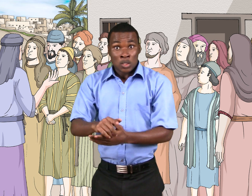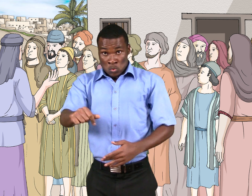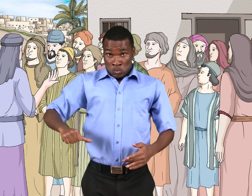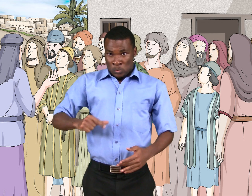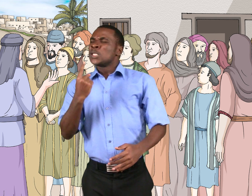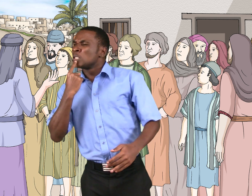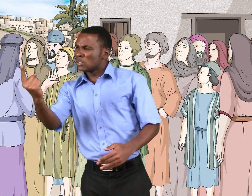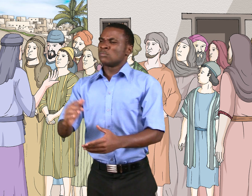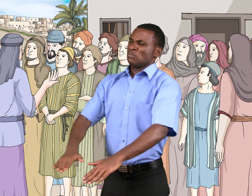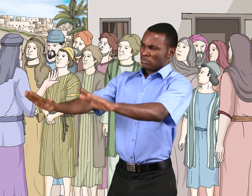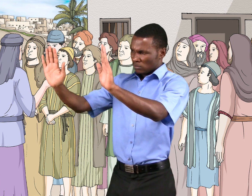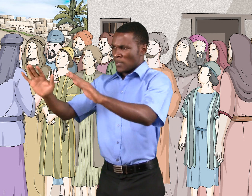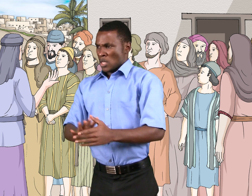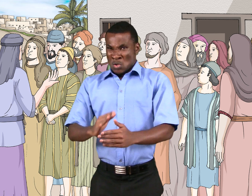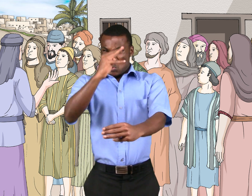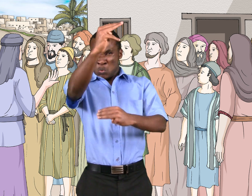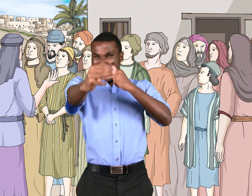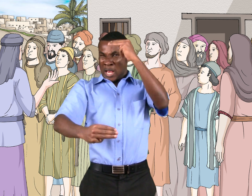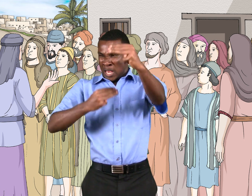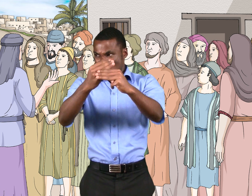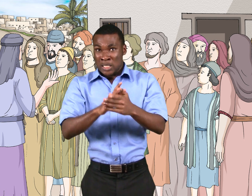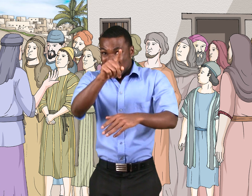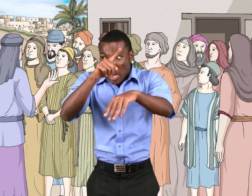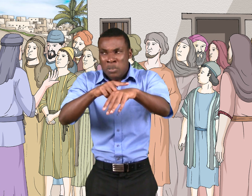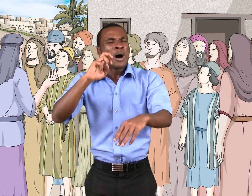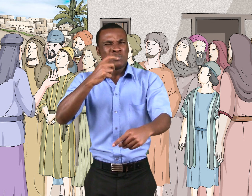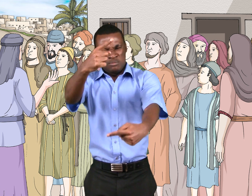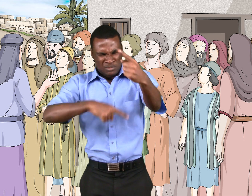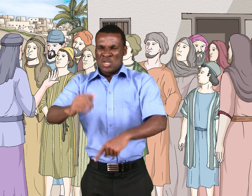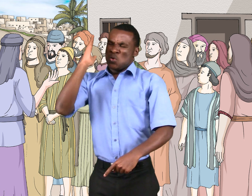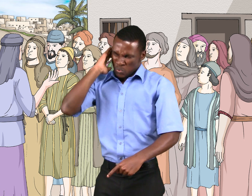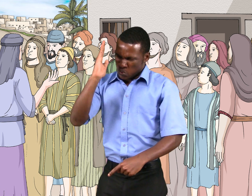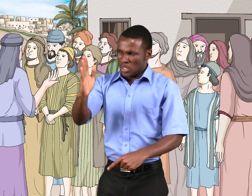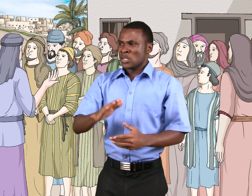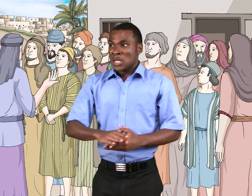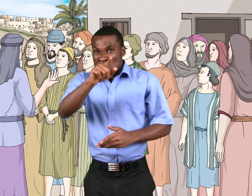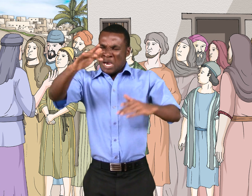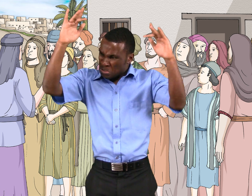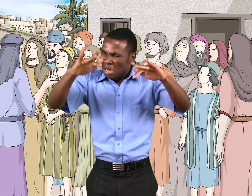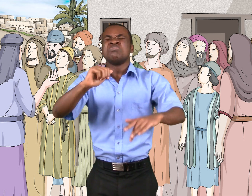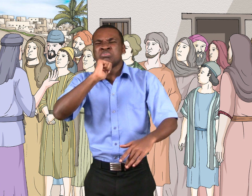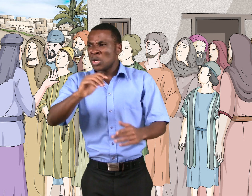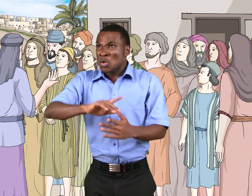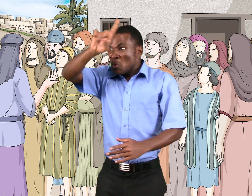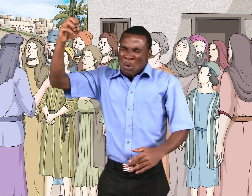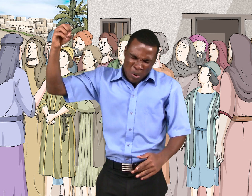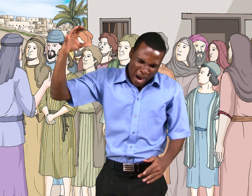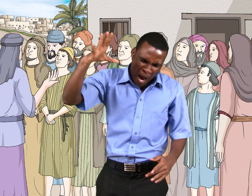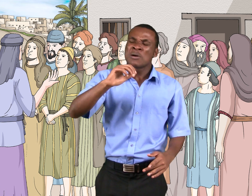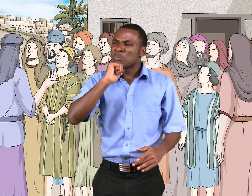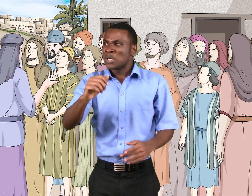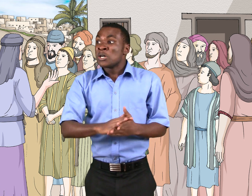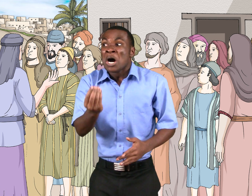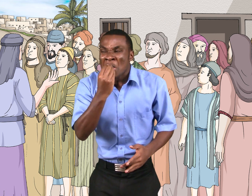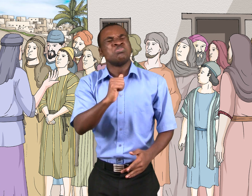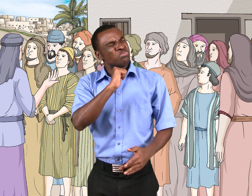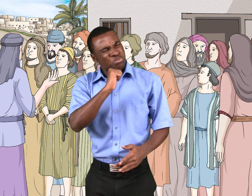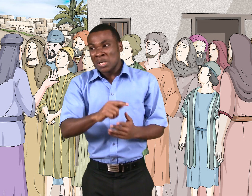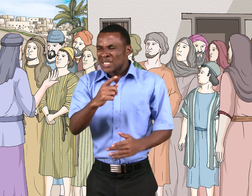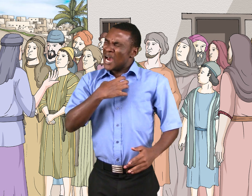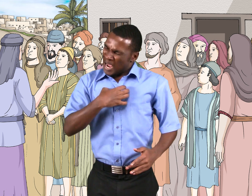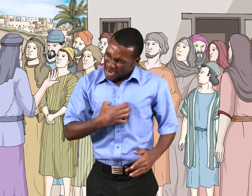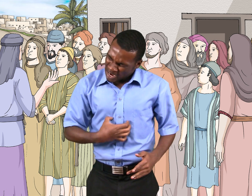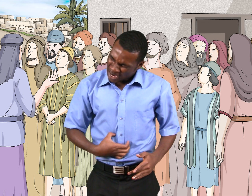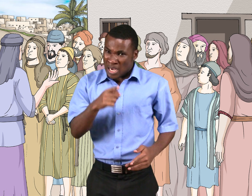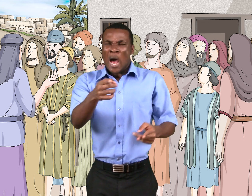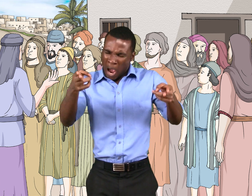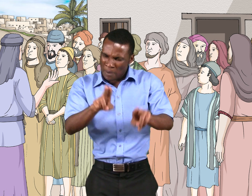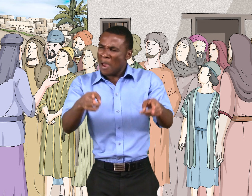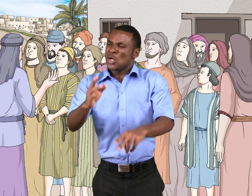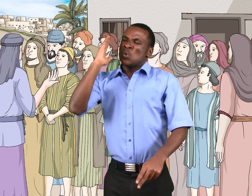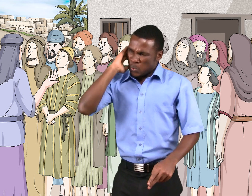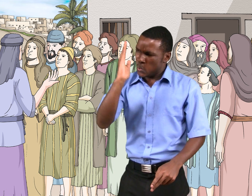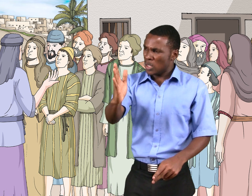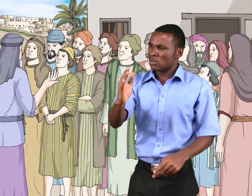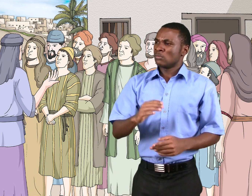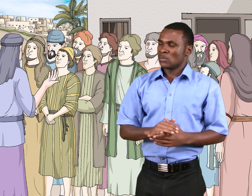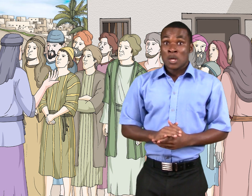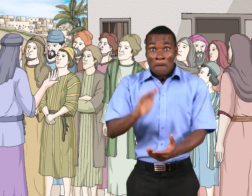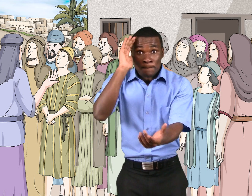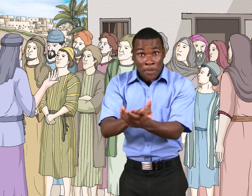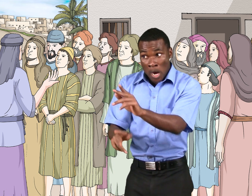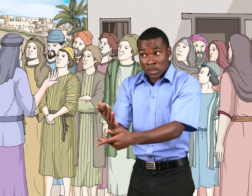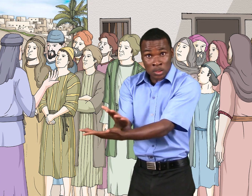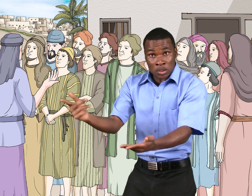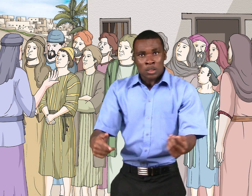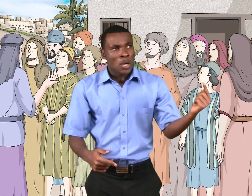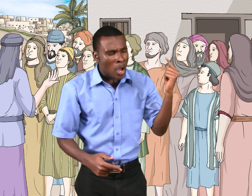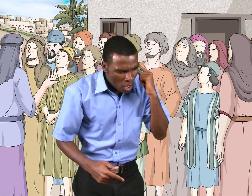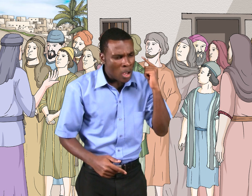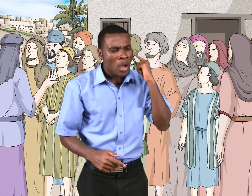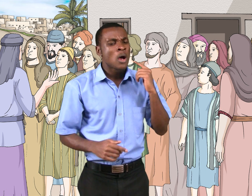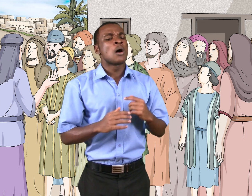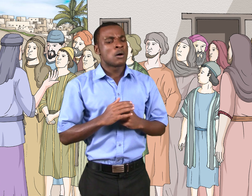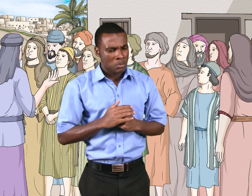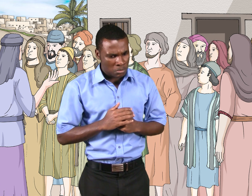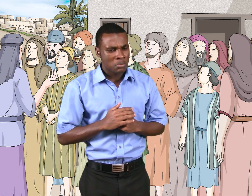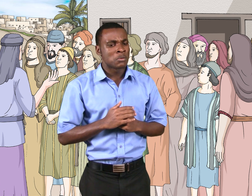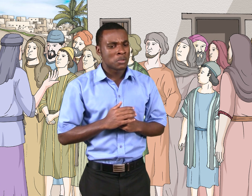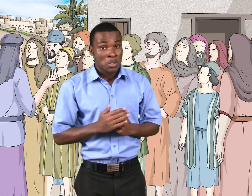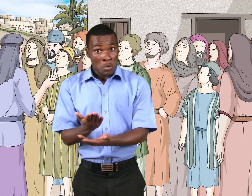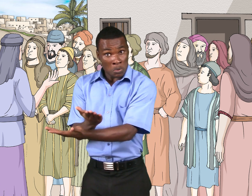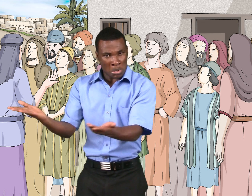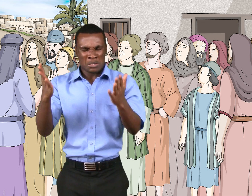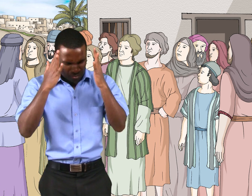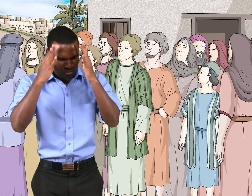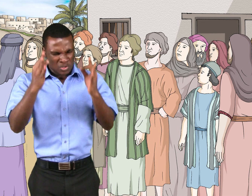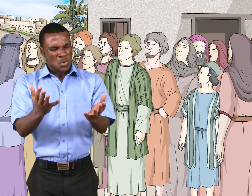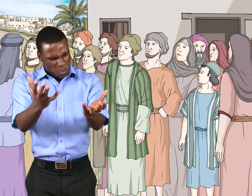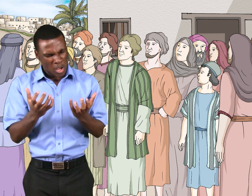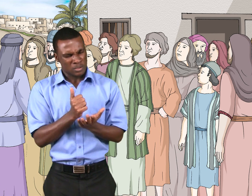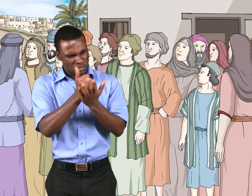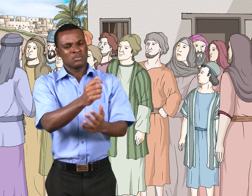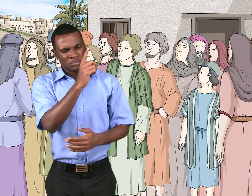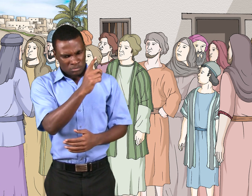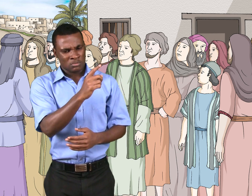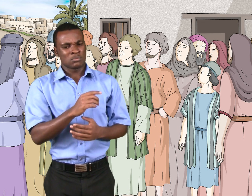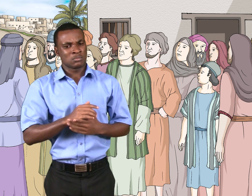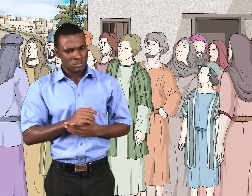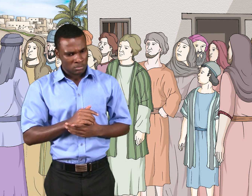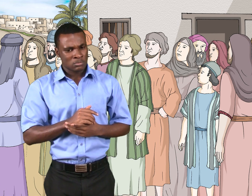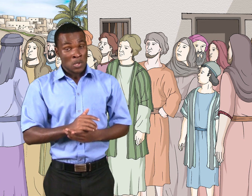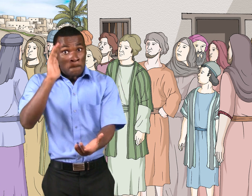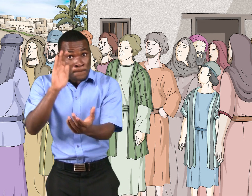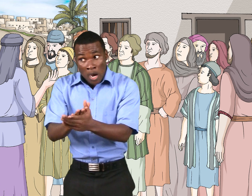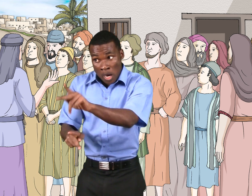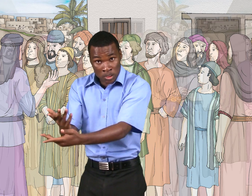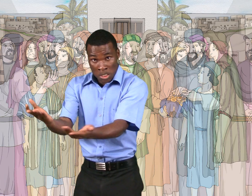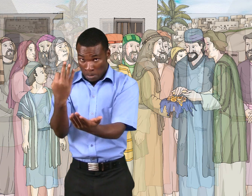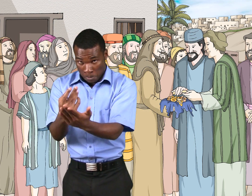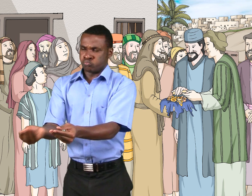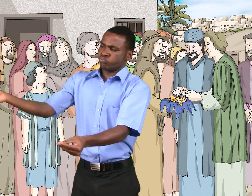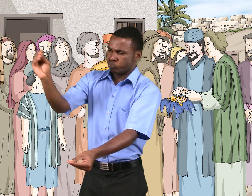One of them named Agabus stood up and predicted through the Spirit that a great famine would sweep across the whole world.